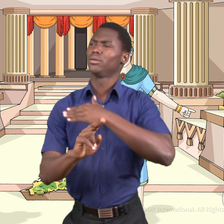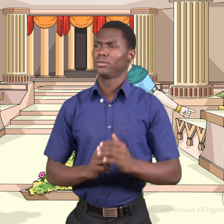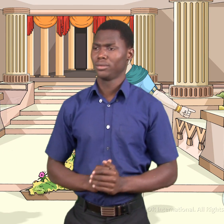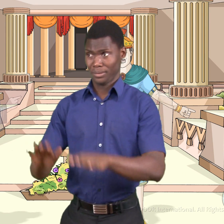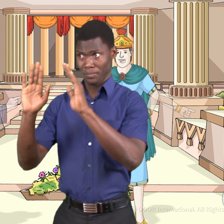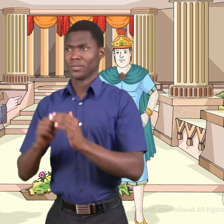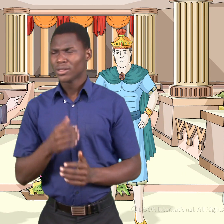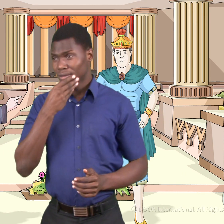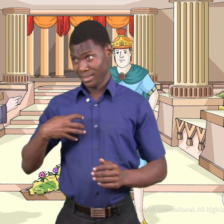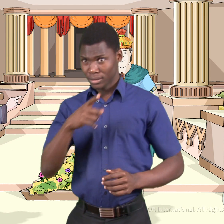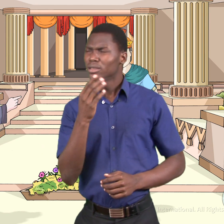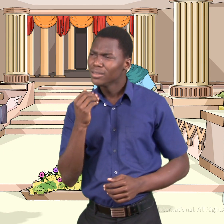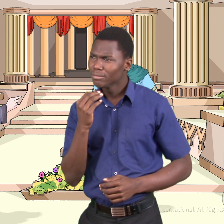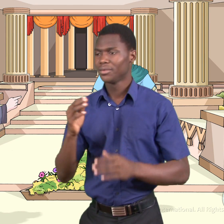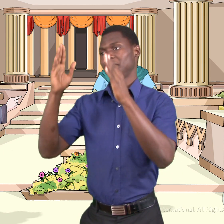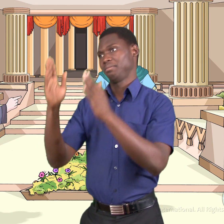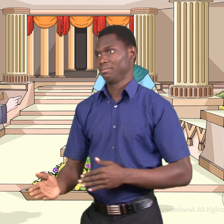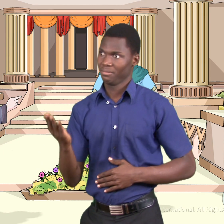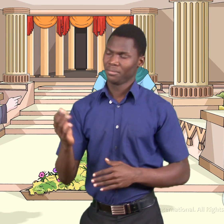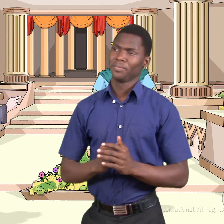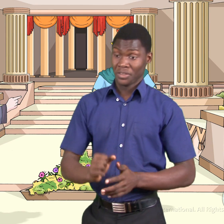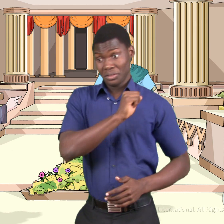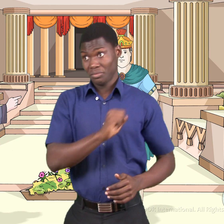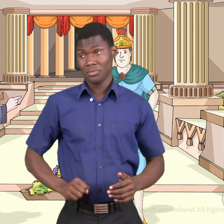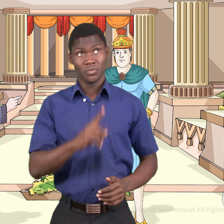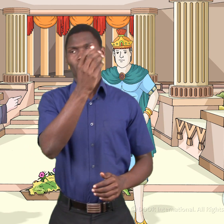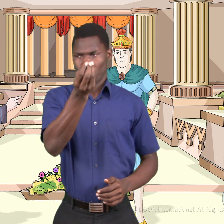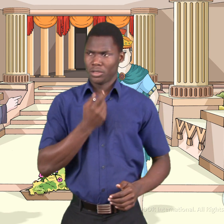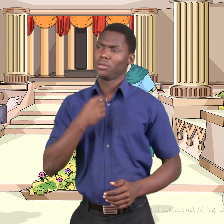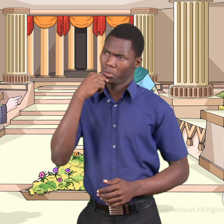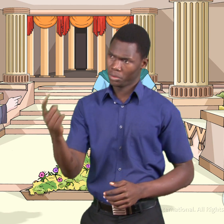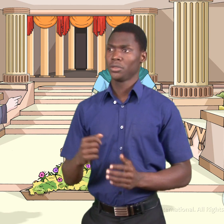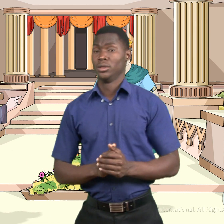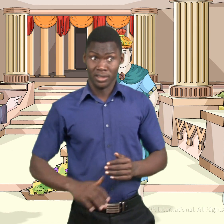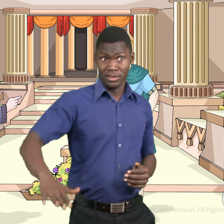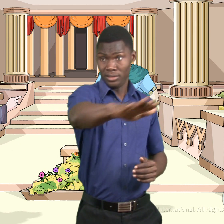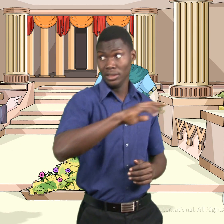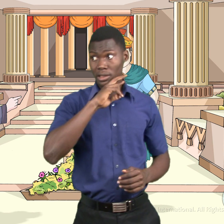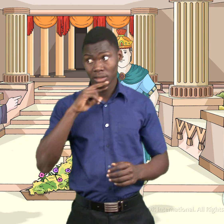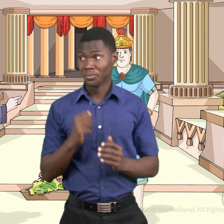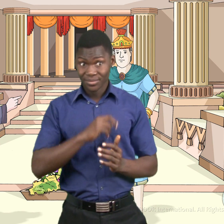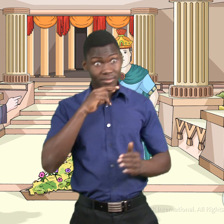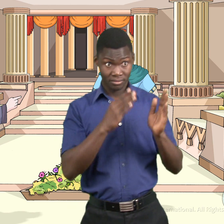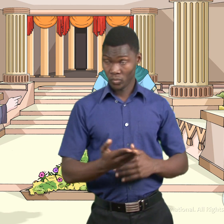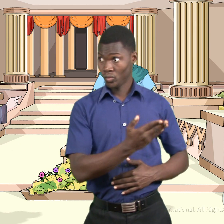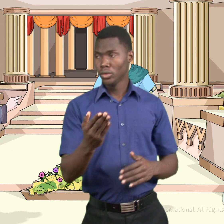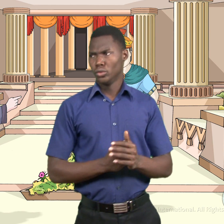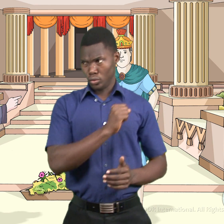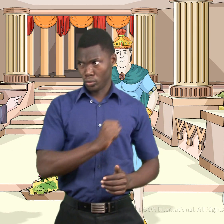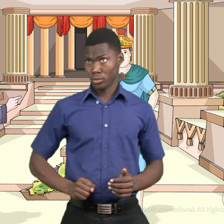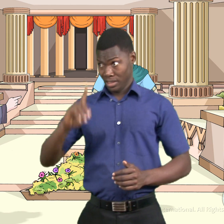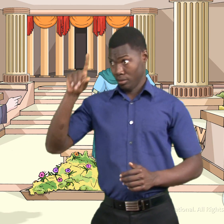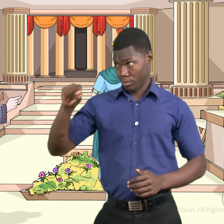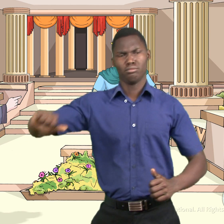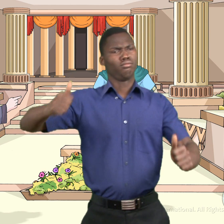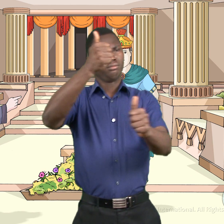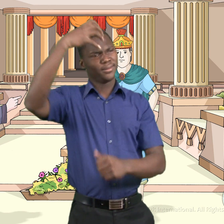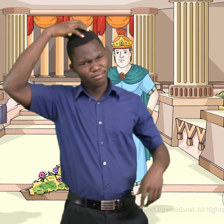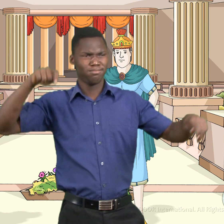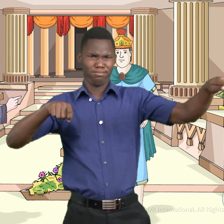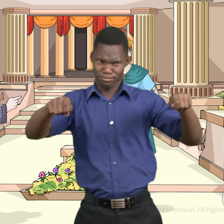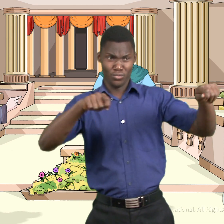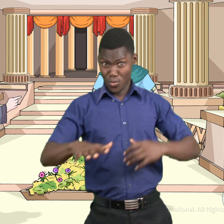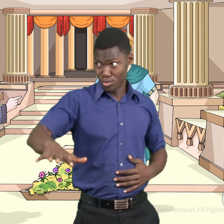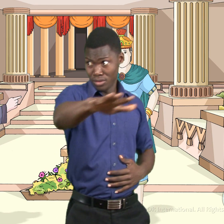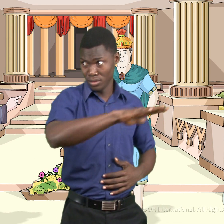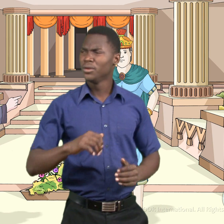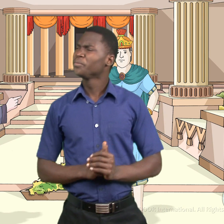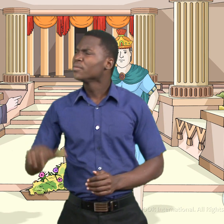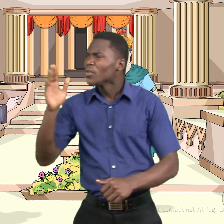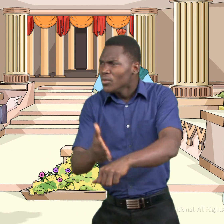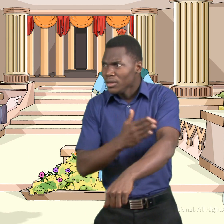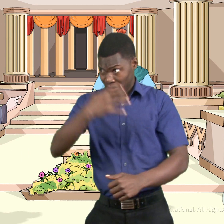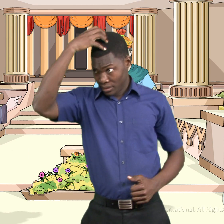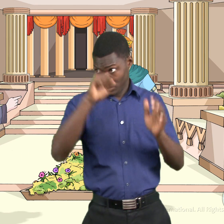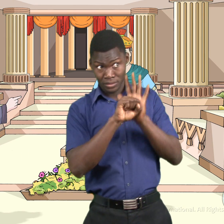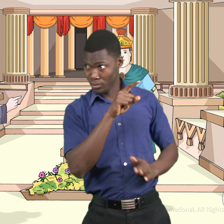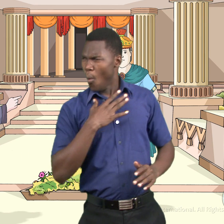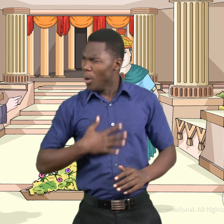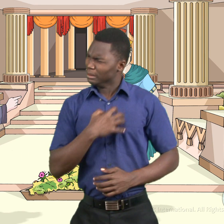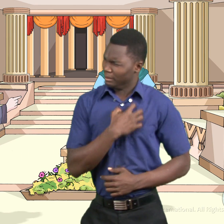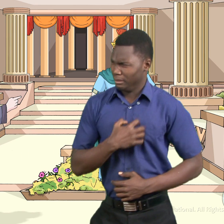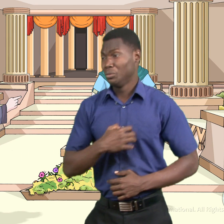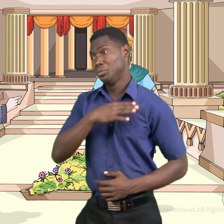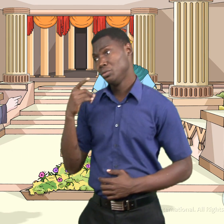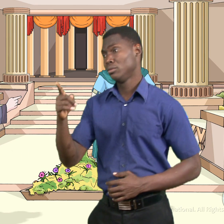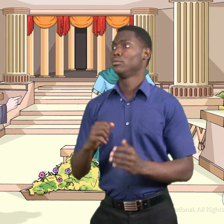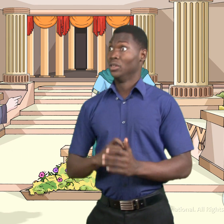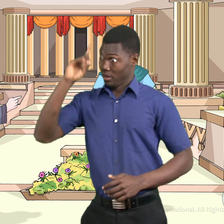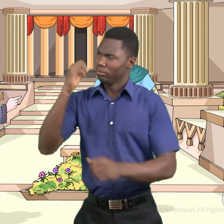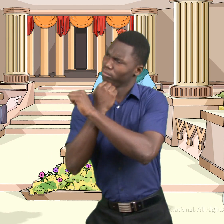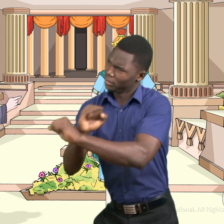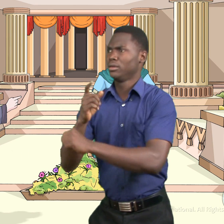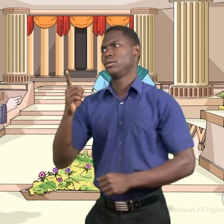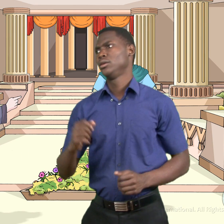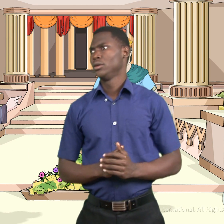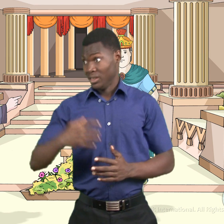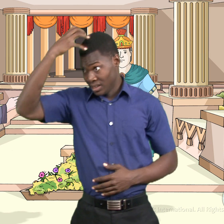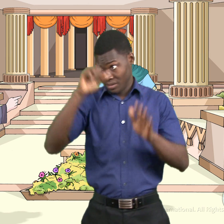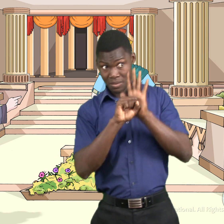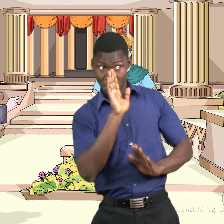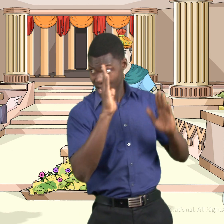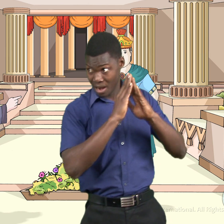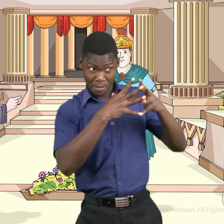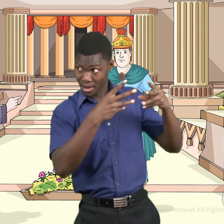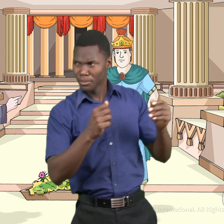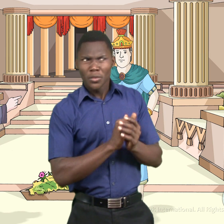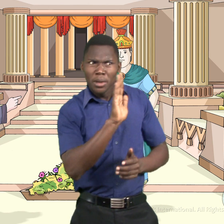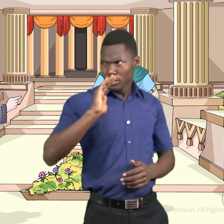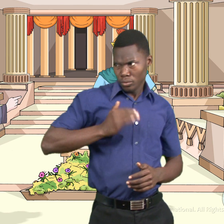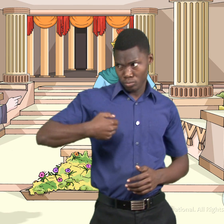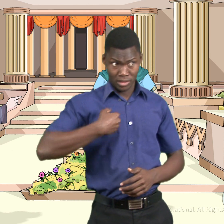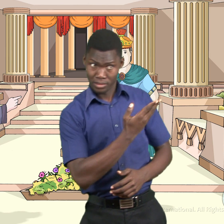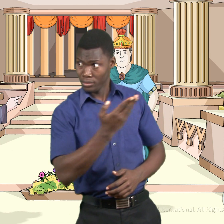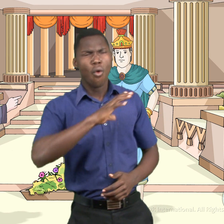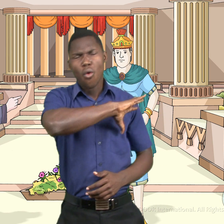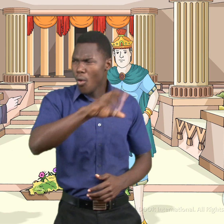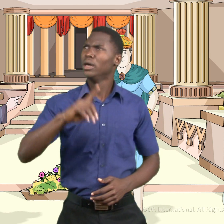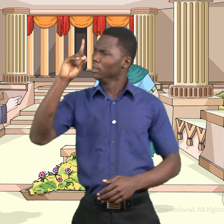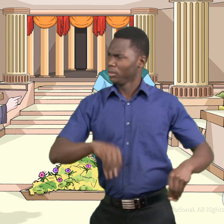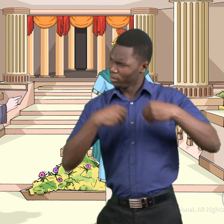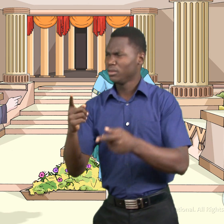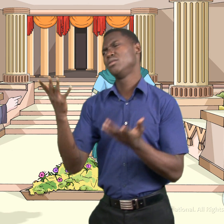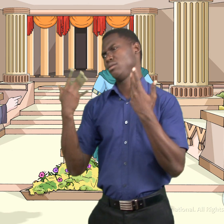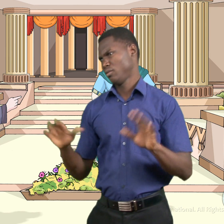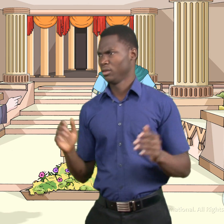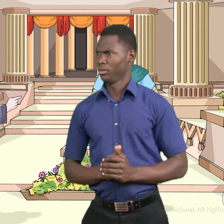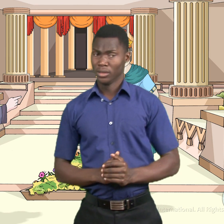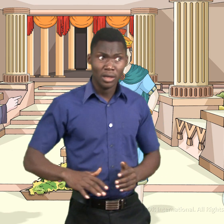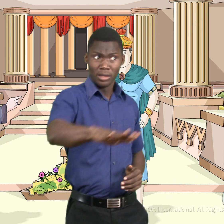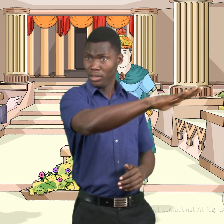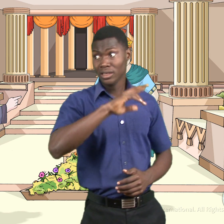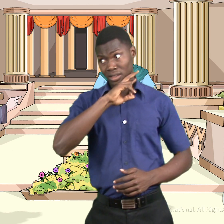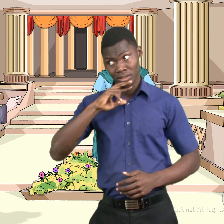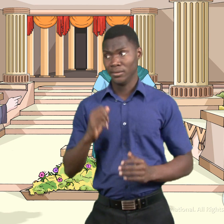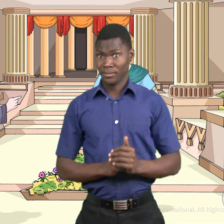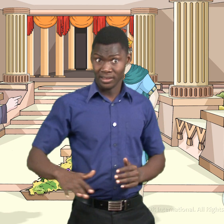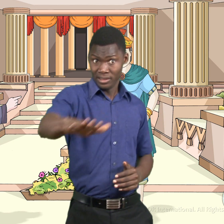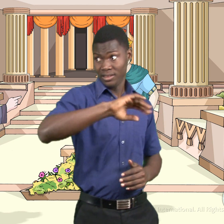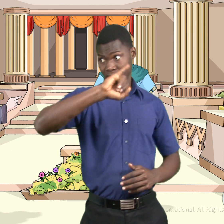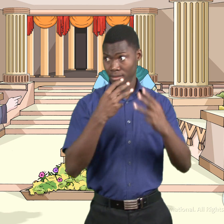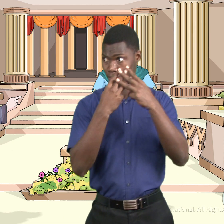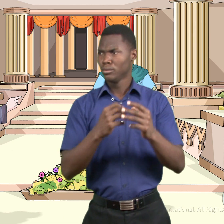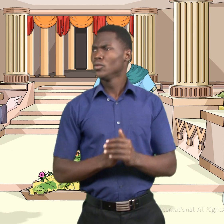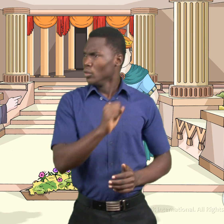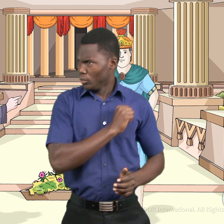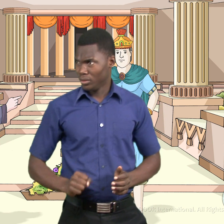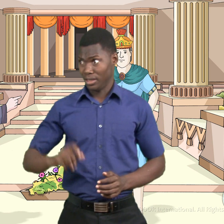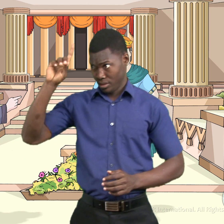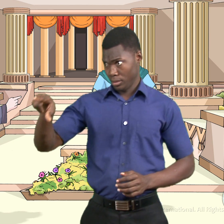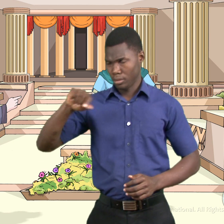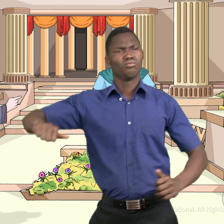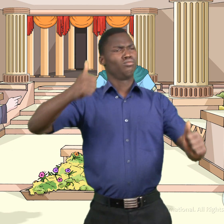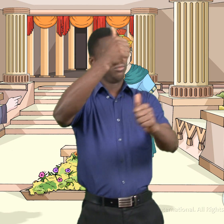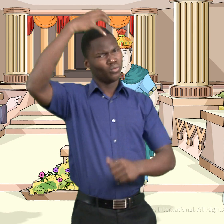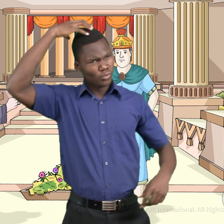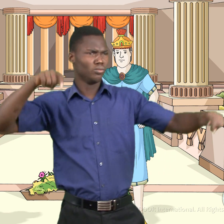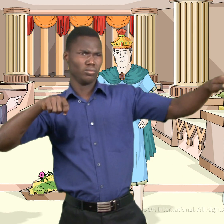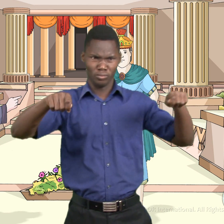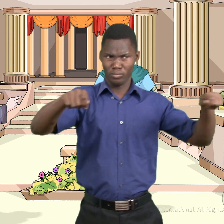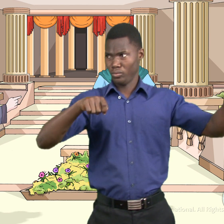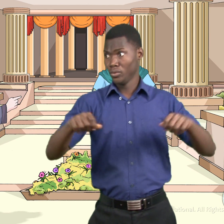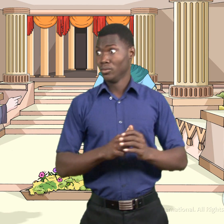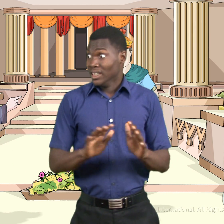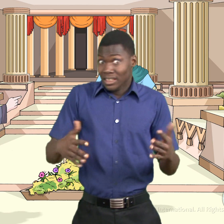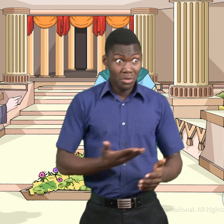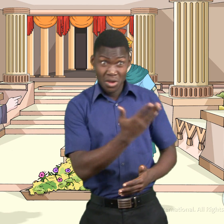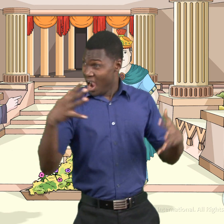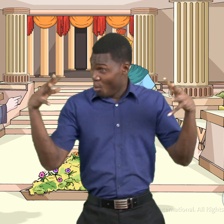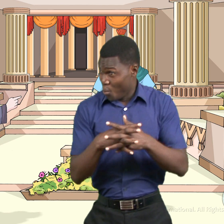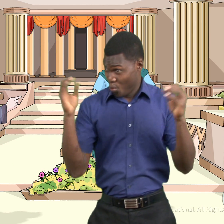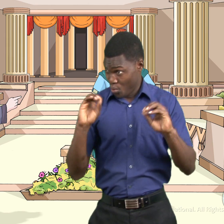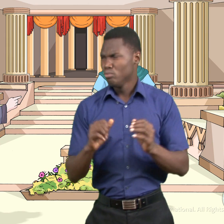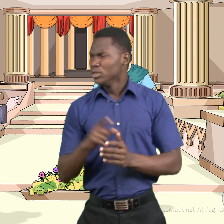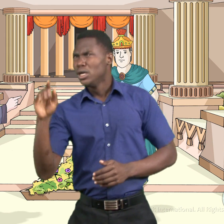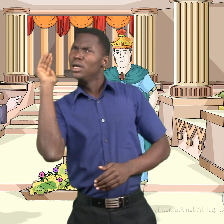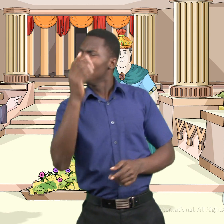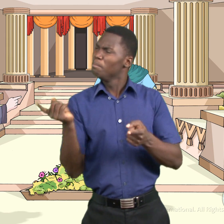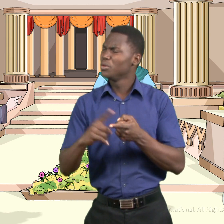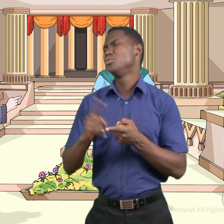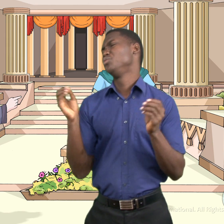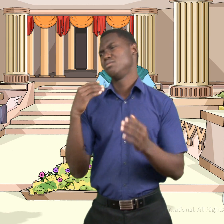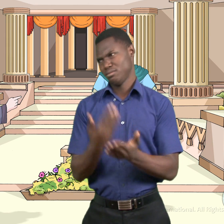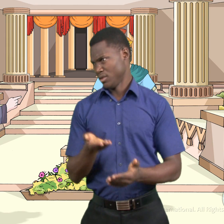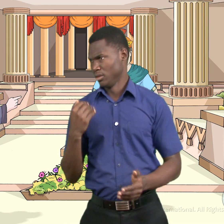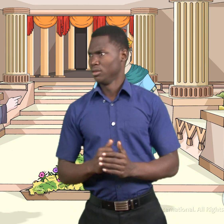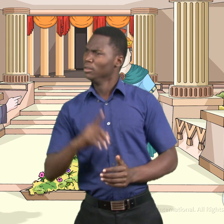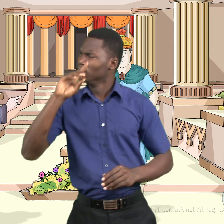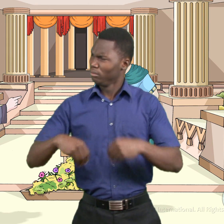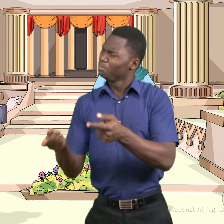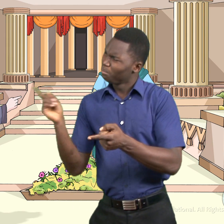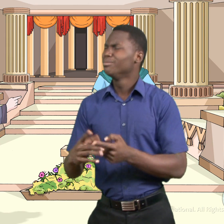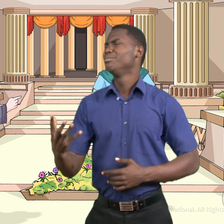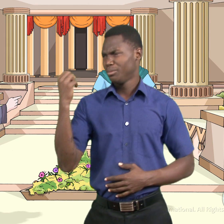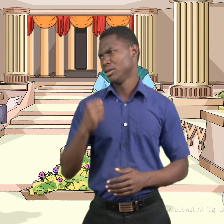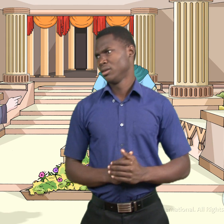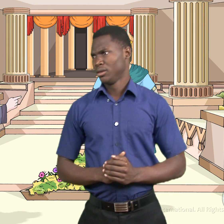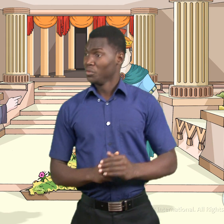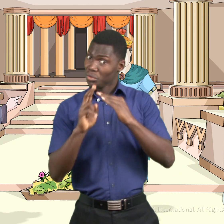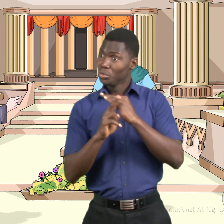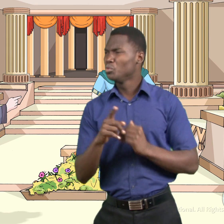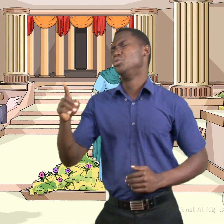Then Nathan said to David, “You are that man! This is what the LORD, the God of Israel, says: ‘I anointed you king over Israel, and I delivered you from the hand of Saul. I gave your master’s house to you and your master’s wives into your arms. I gave you the house of Israel and Judah, and if that was not enough, I would have given you even more. Why then have you despised the command of the LORD by doing evil in His sight?